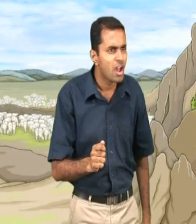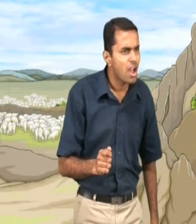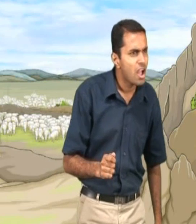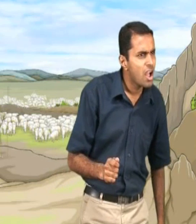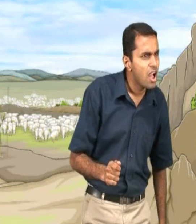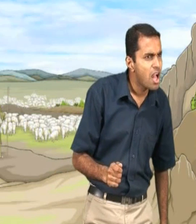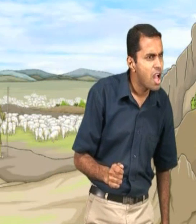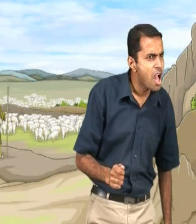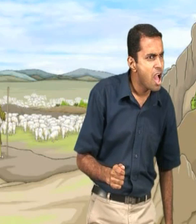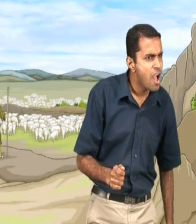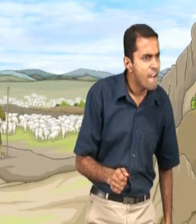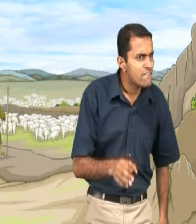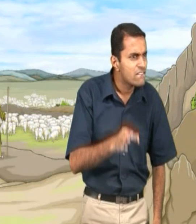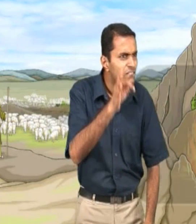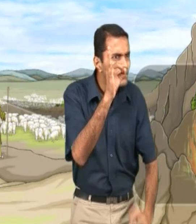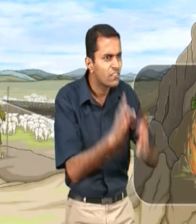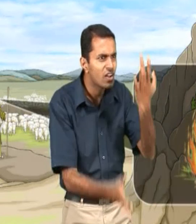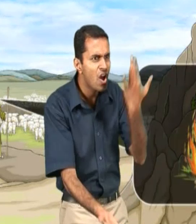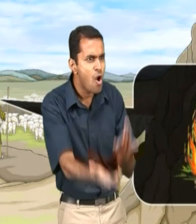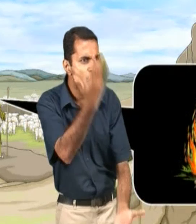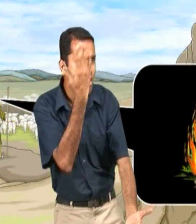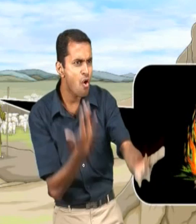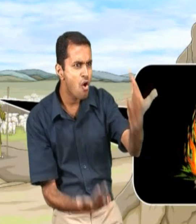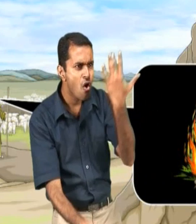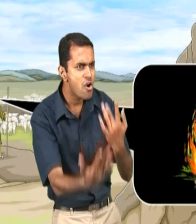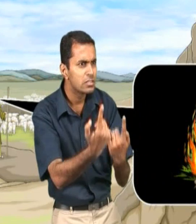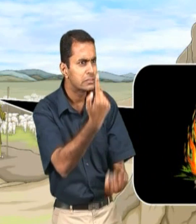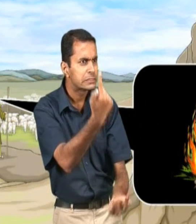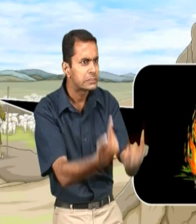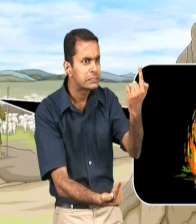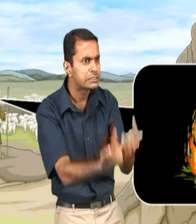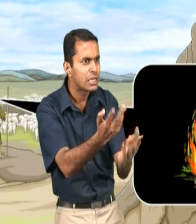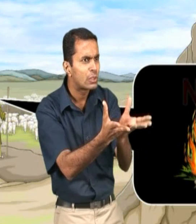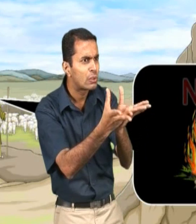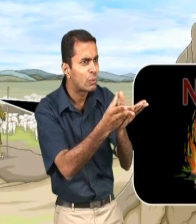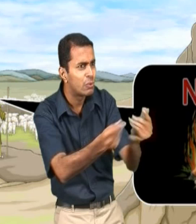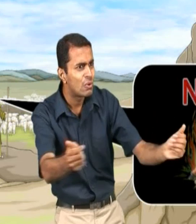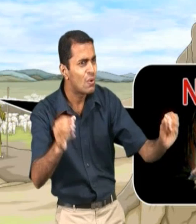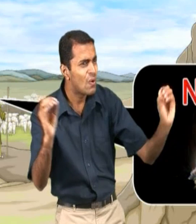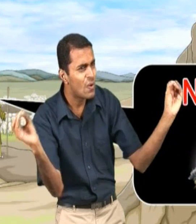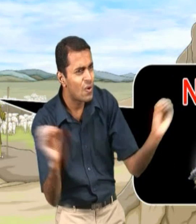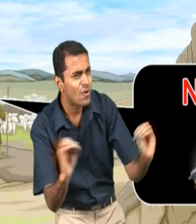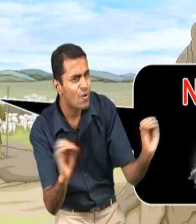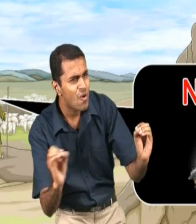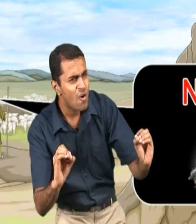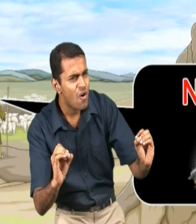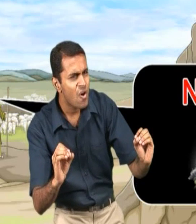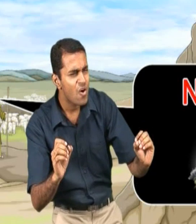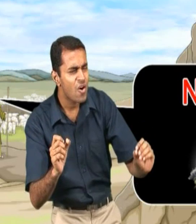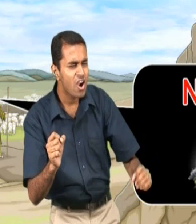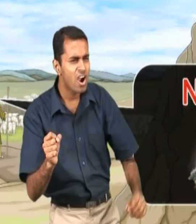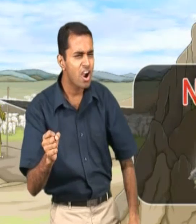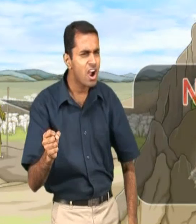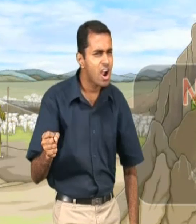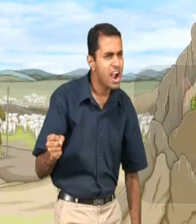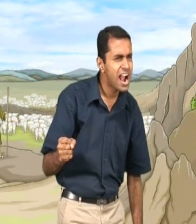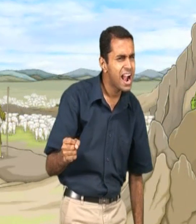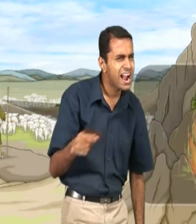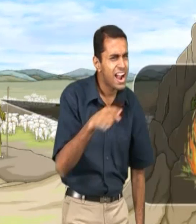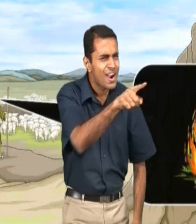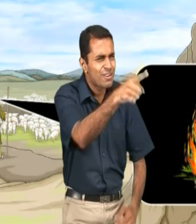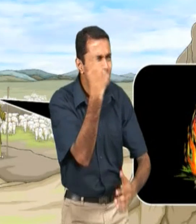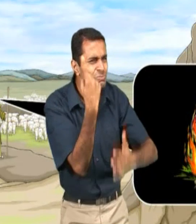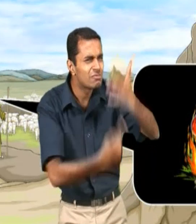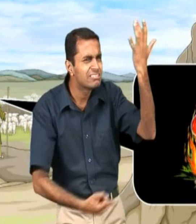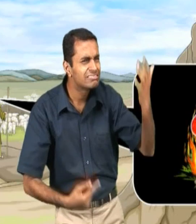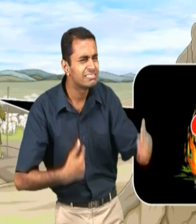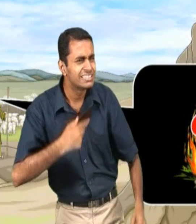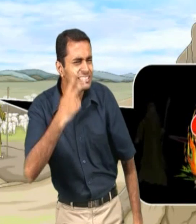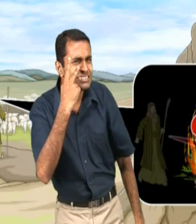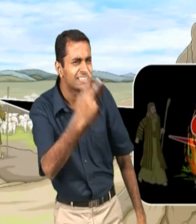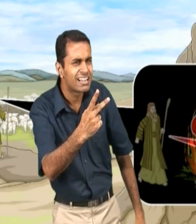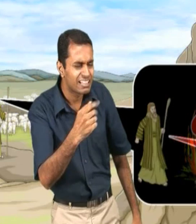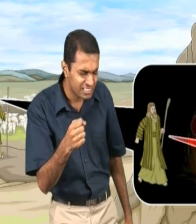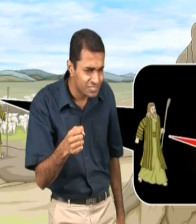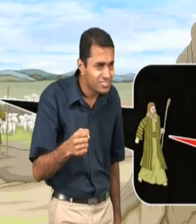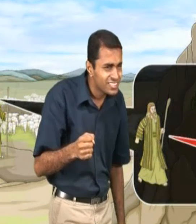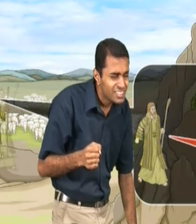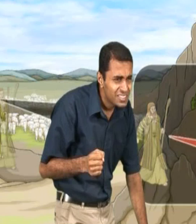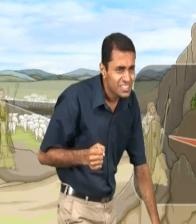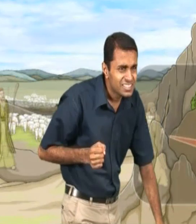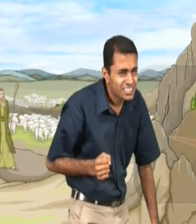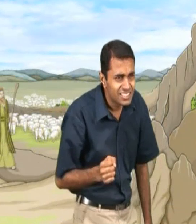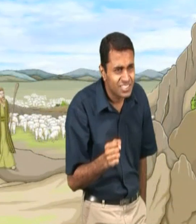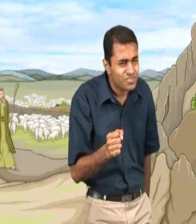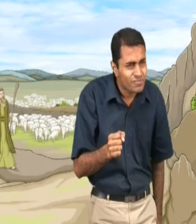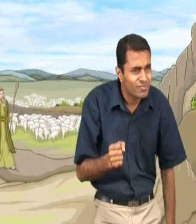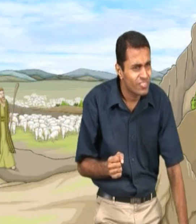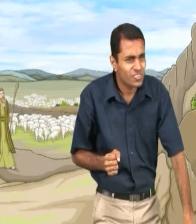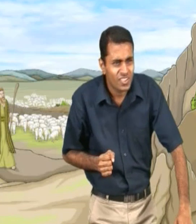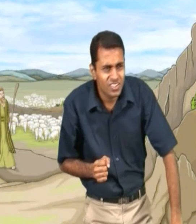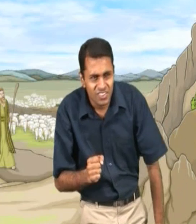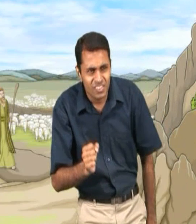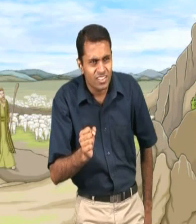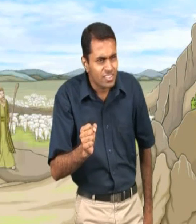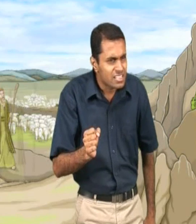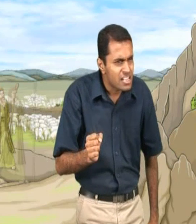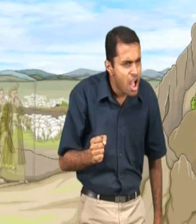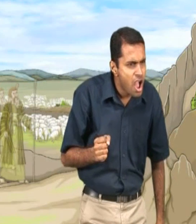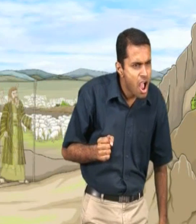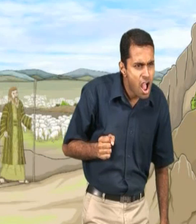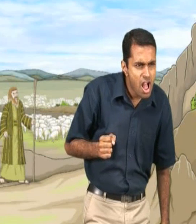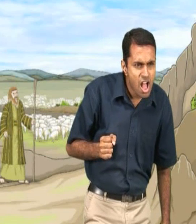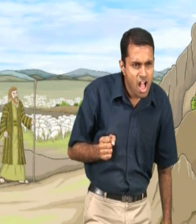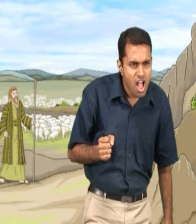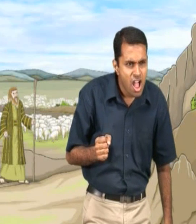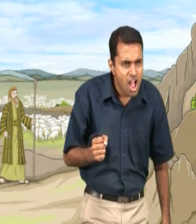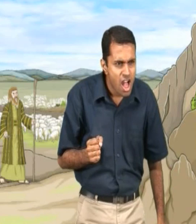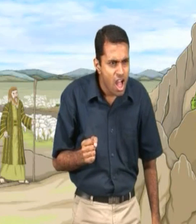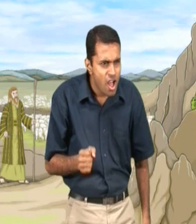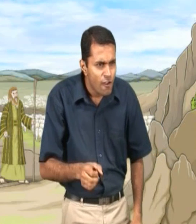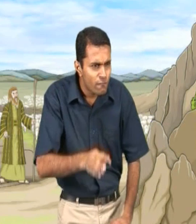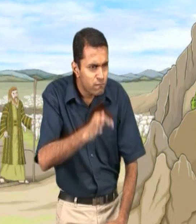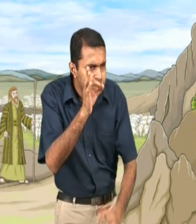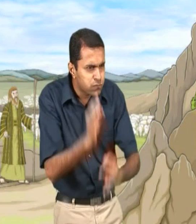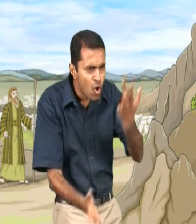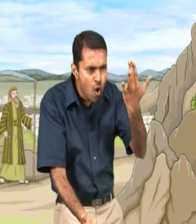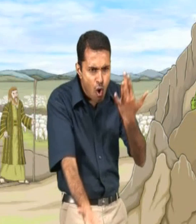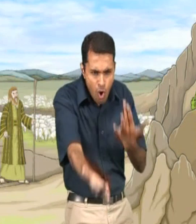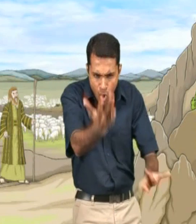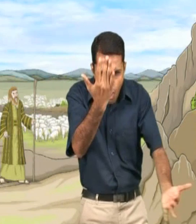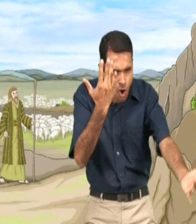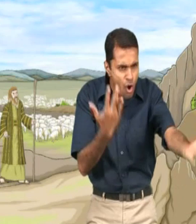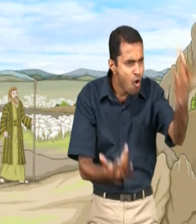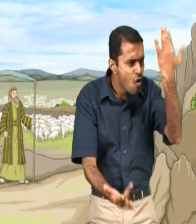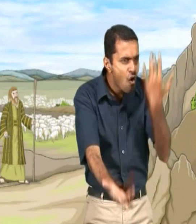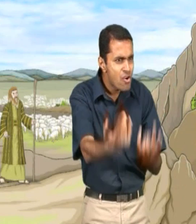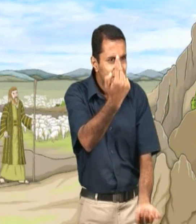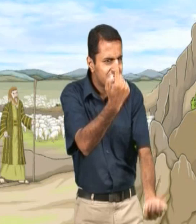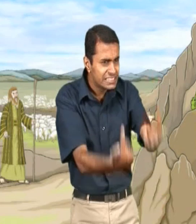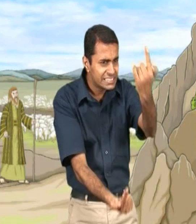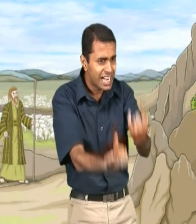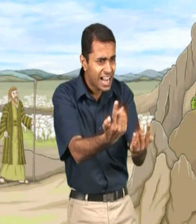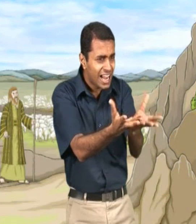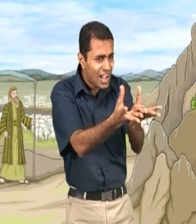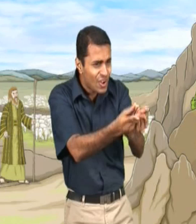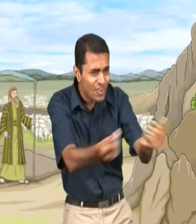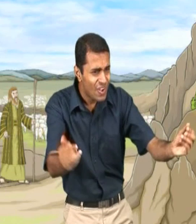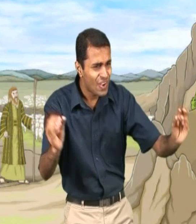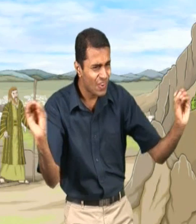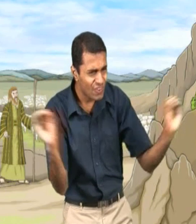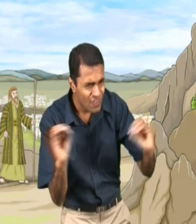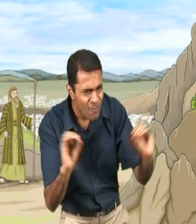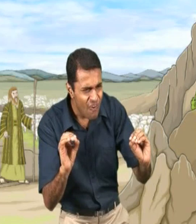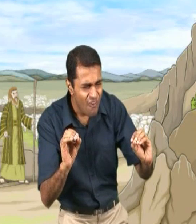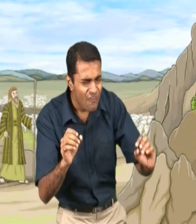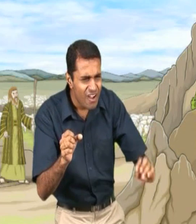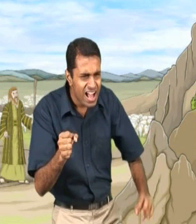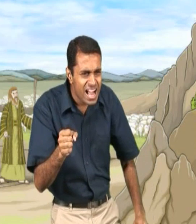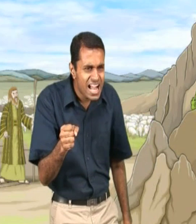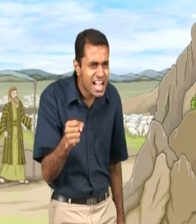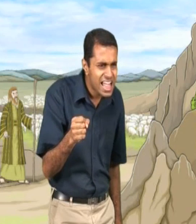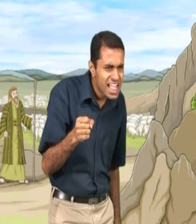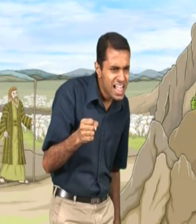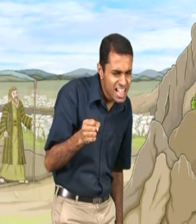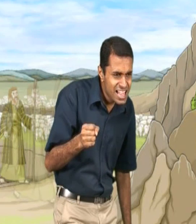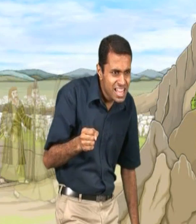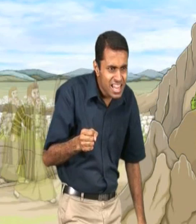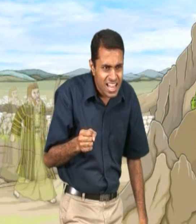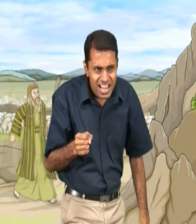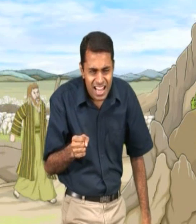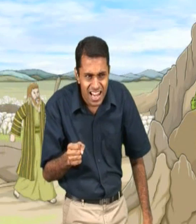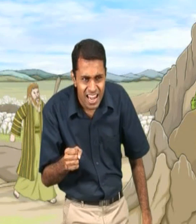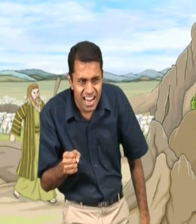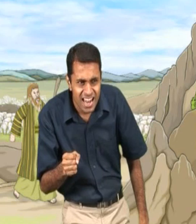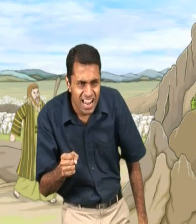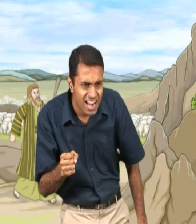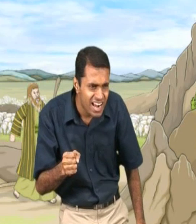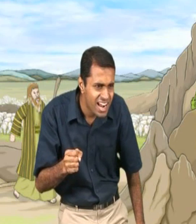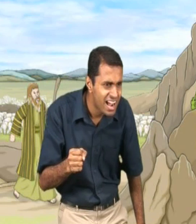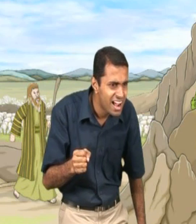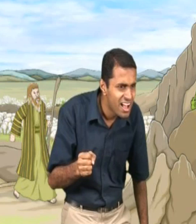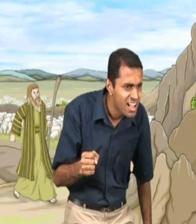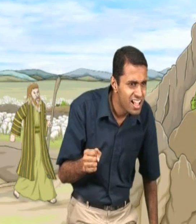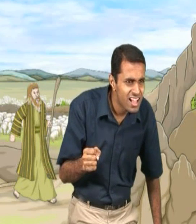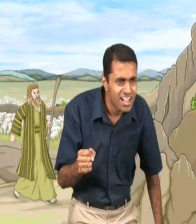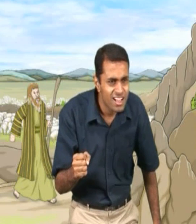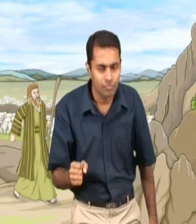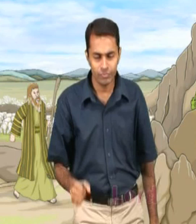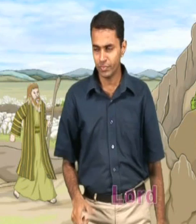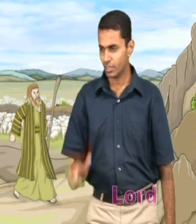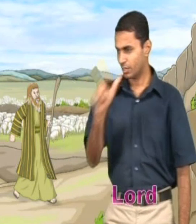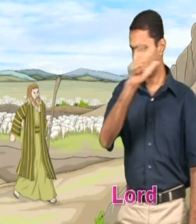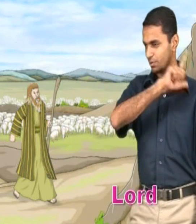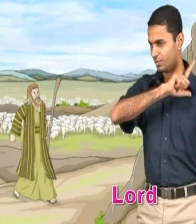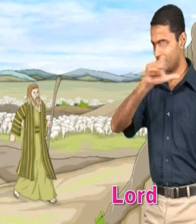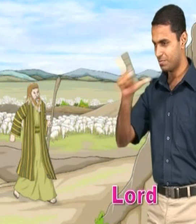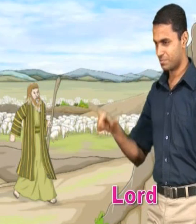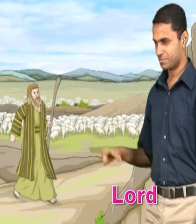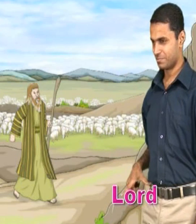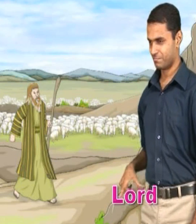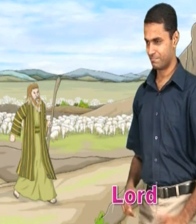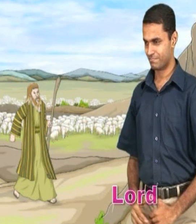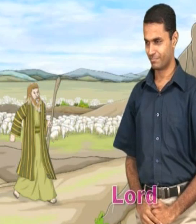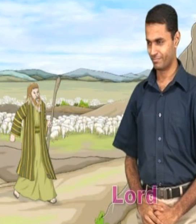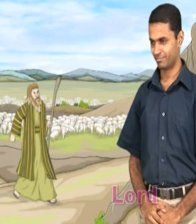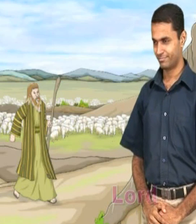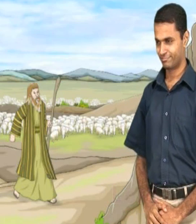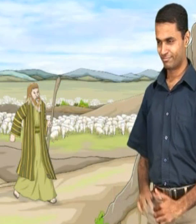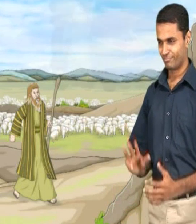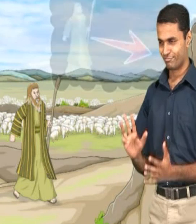Moses saw the bush ablaze with fire, but it was not consumed. So Moses thought, “I must go over and see this marvelous sight. Why is the bush not burning up?”